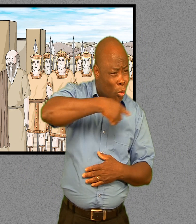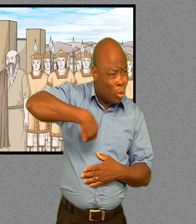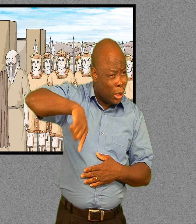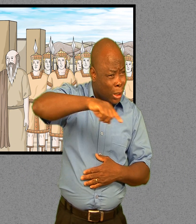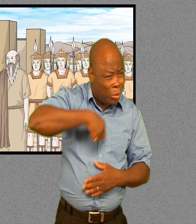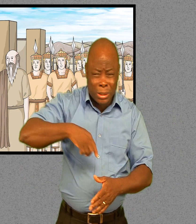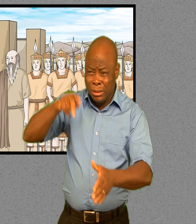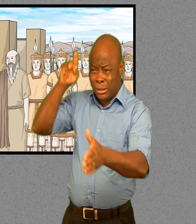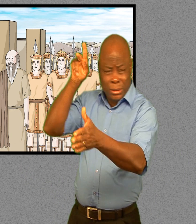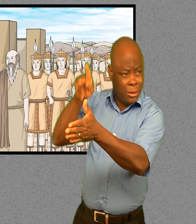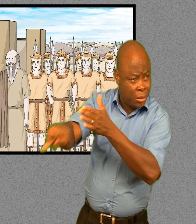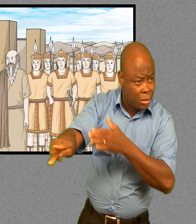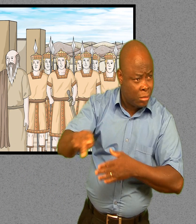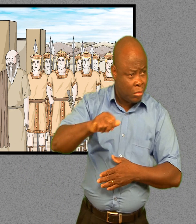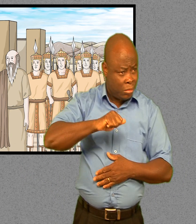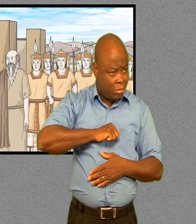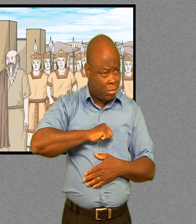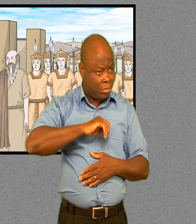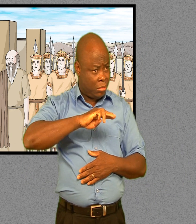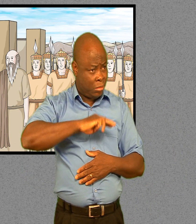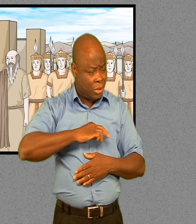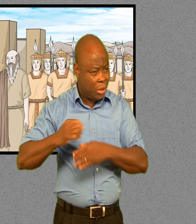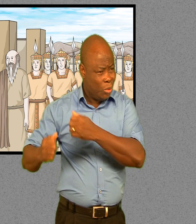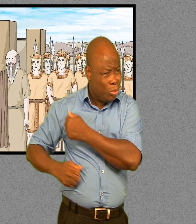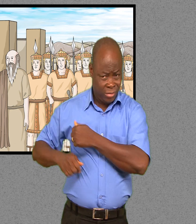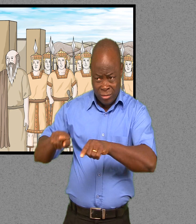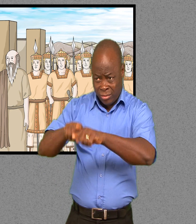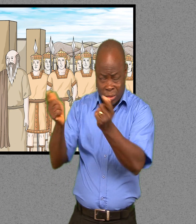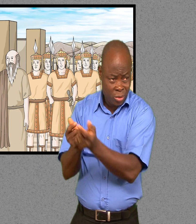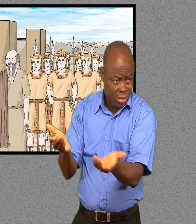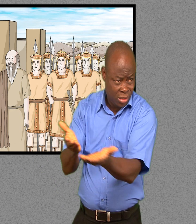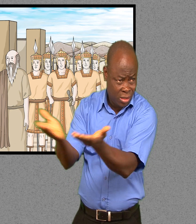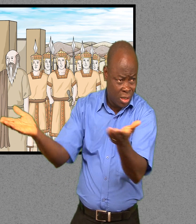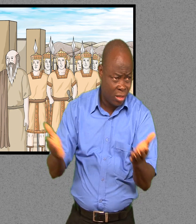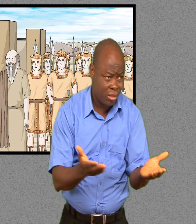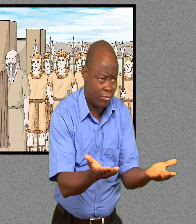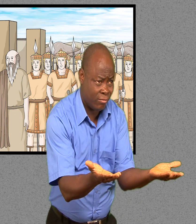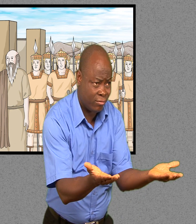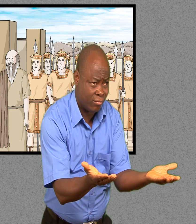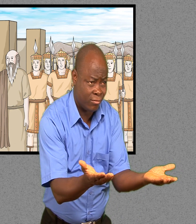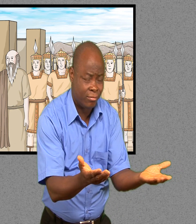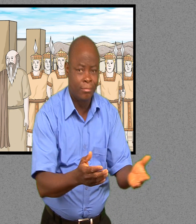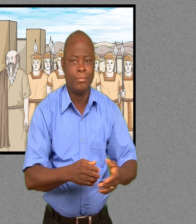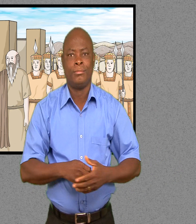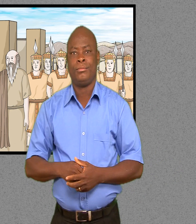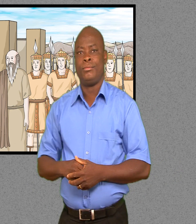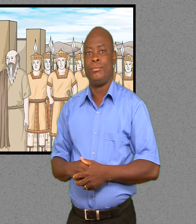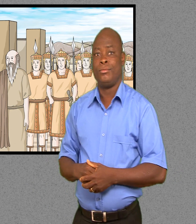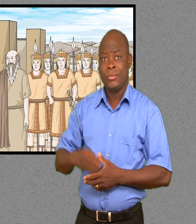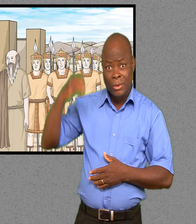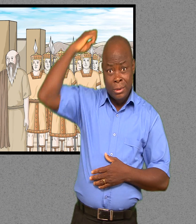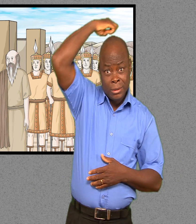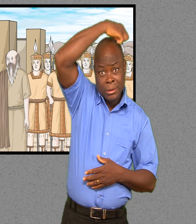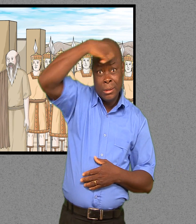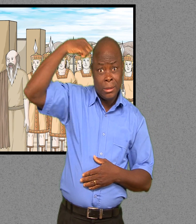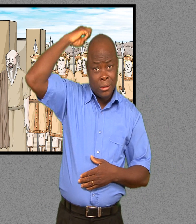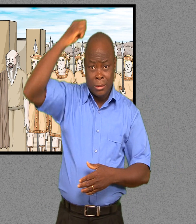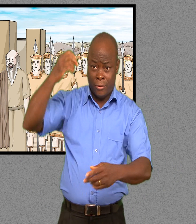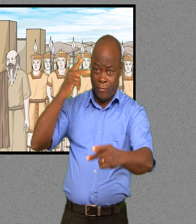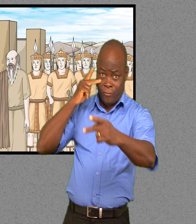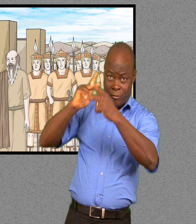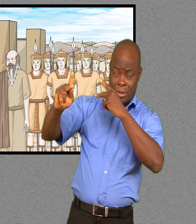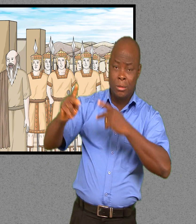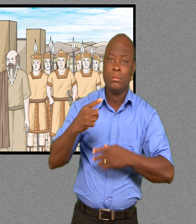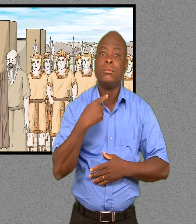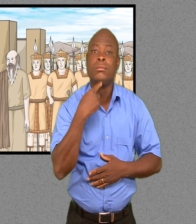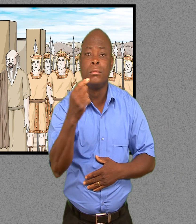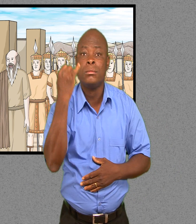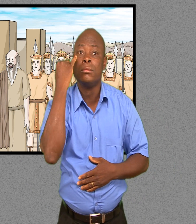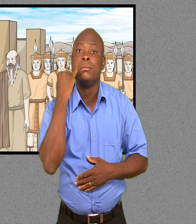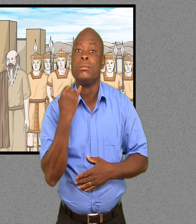Shall I kill them?”